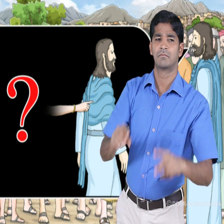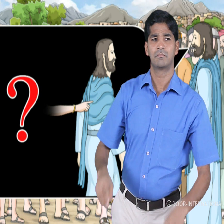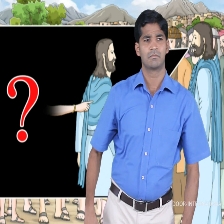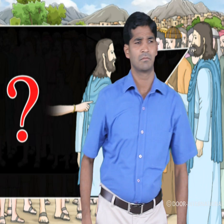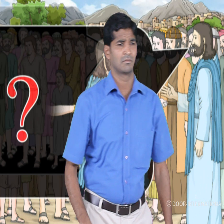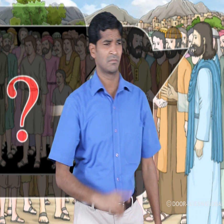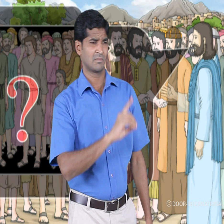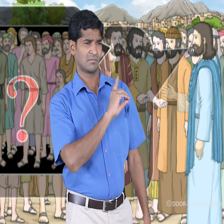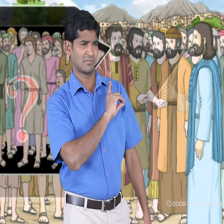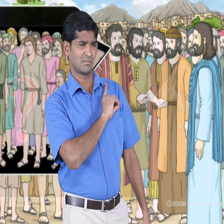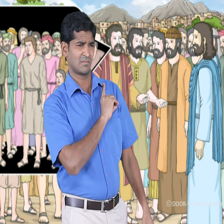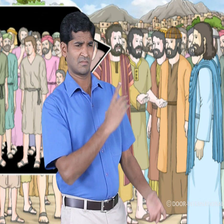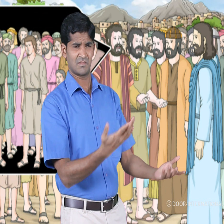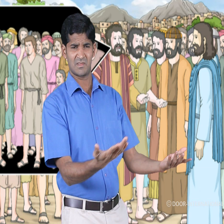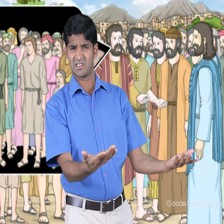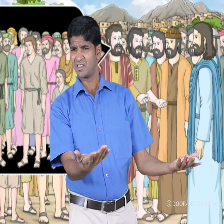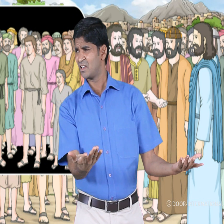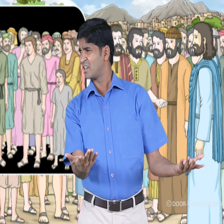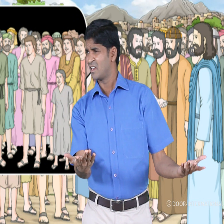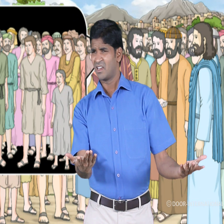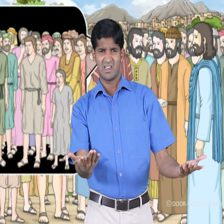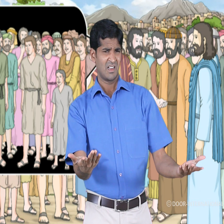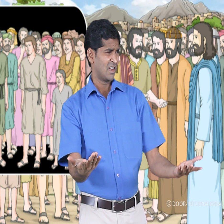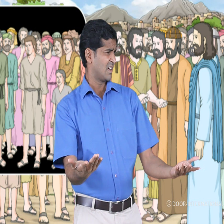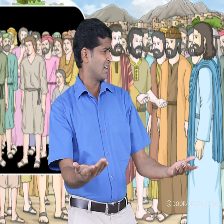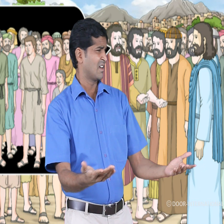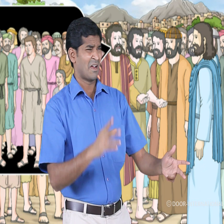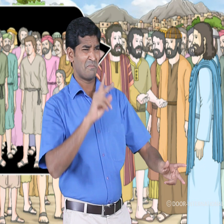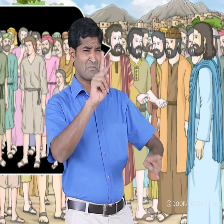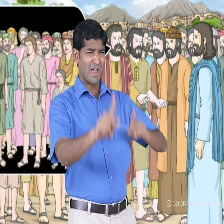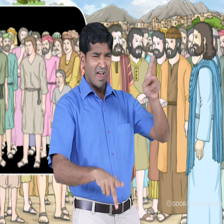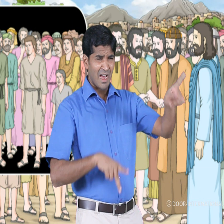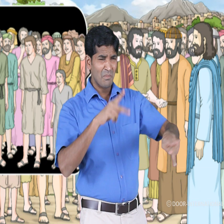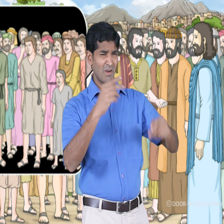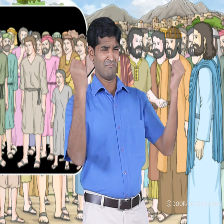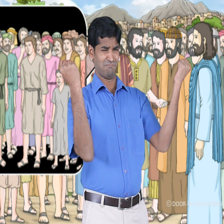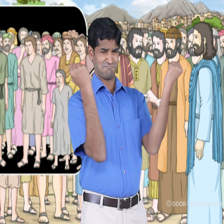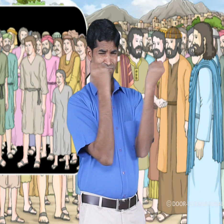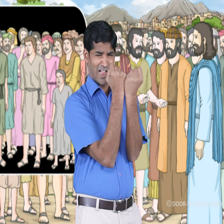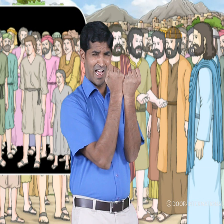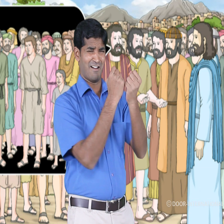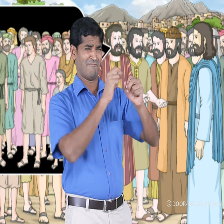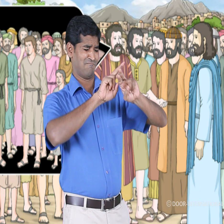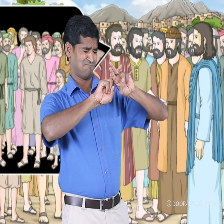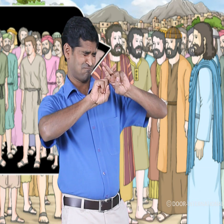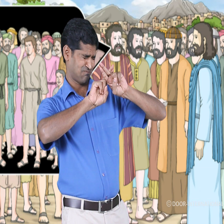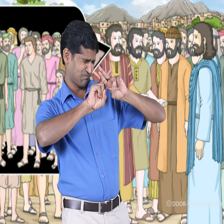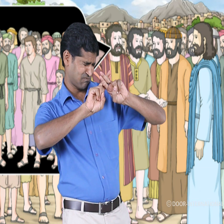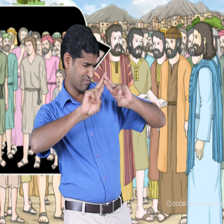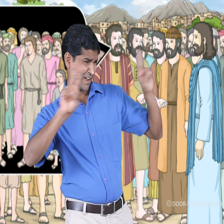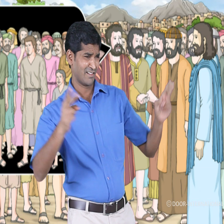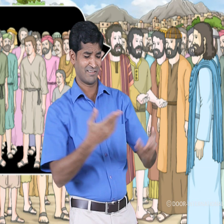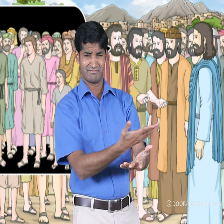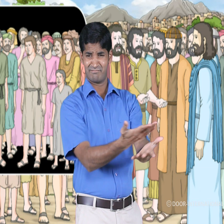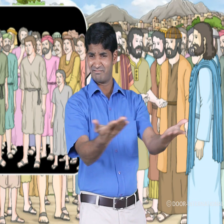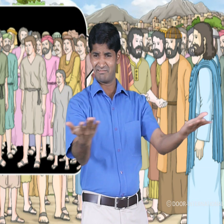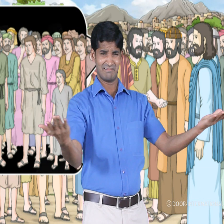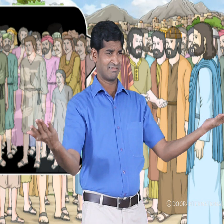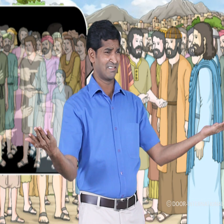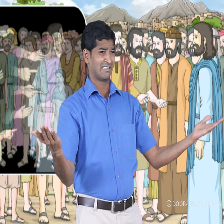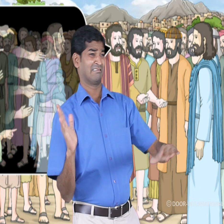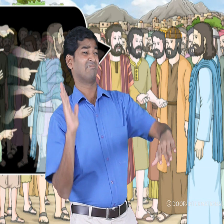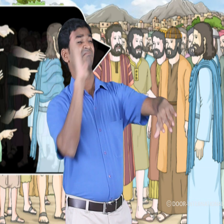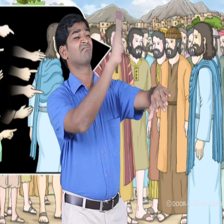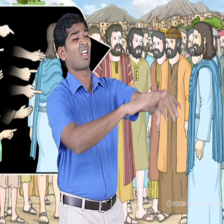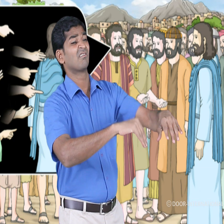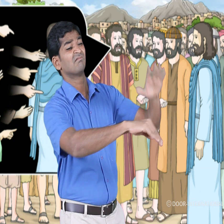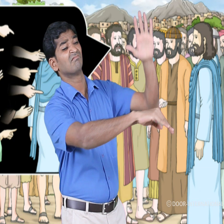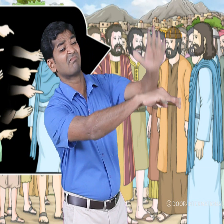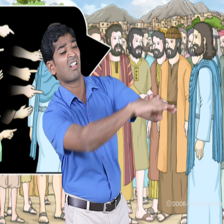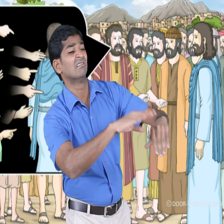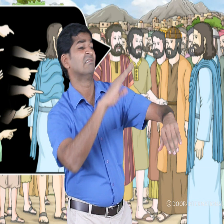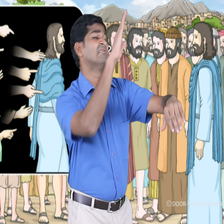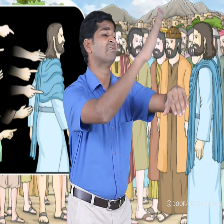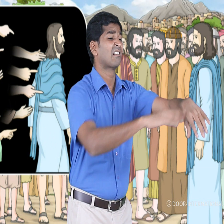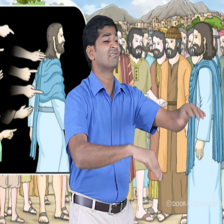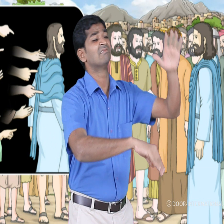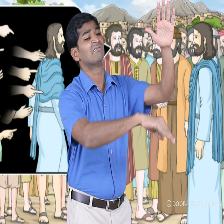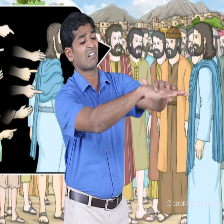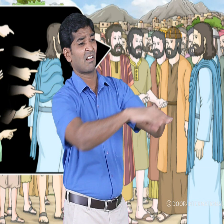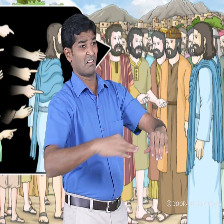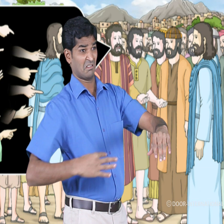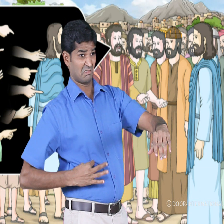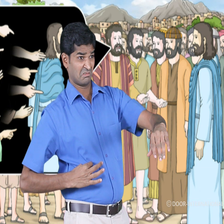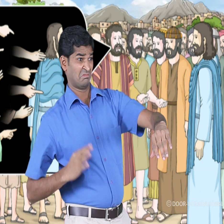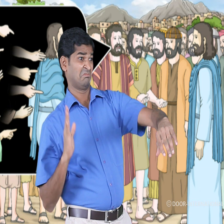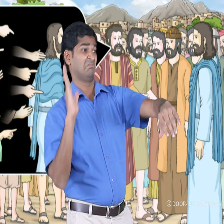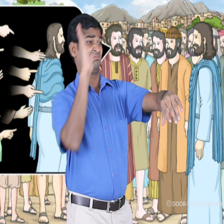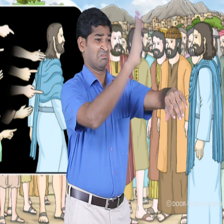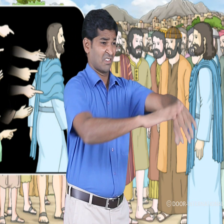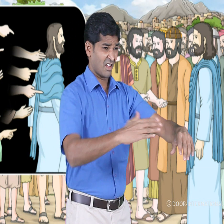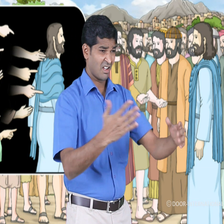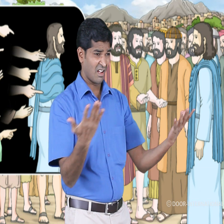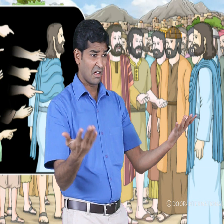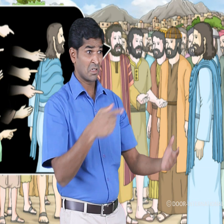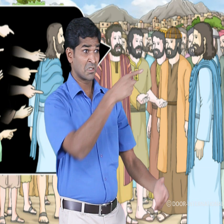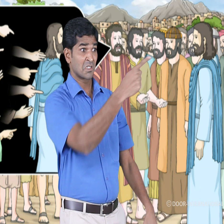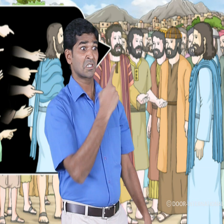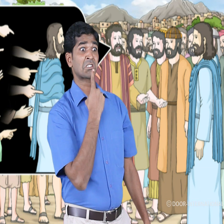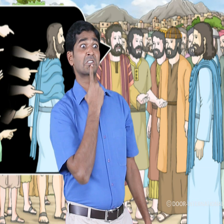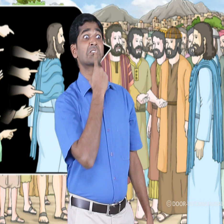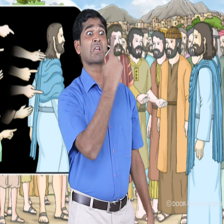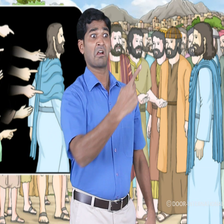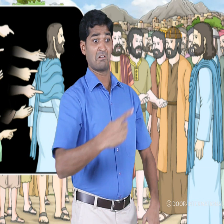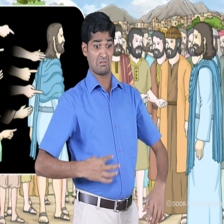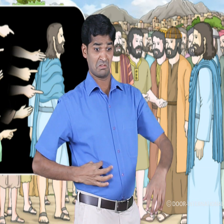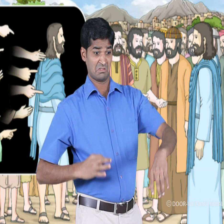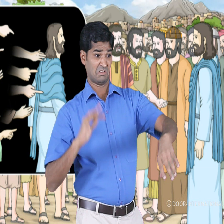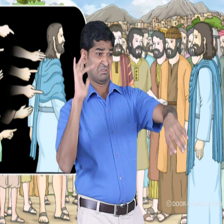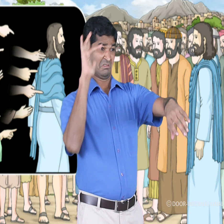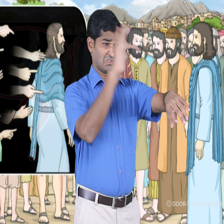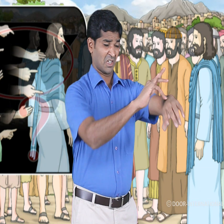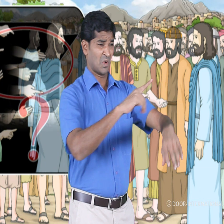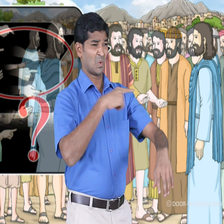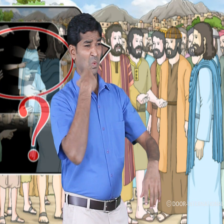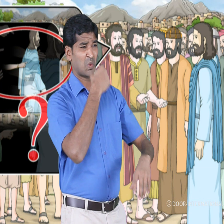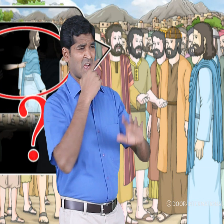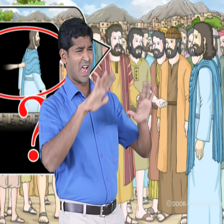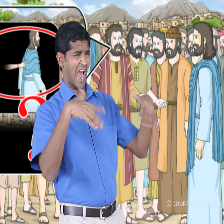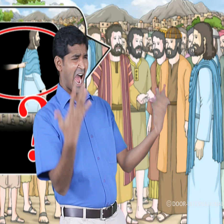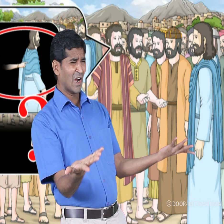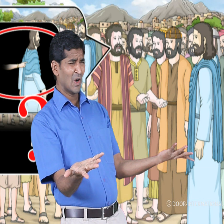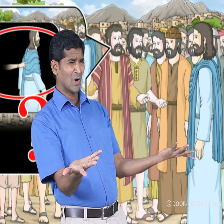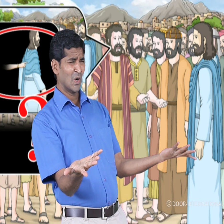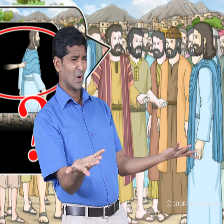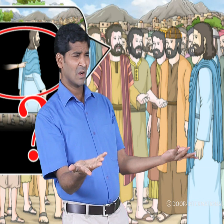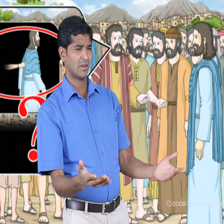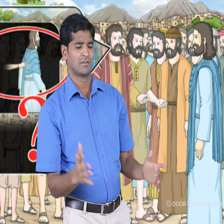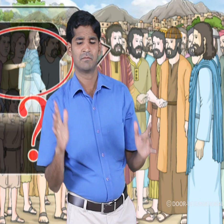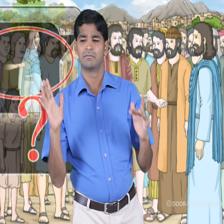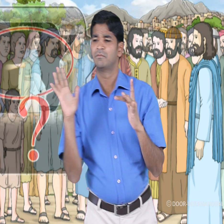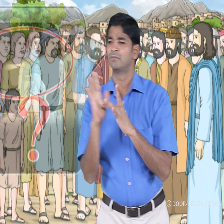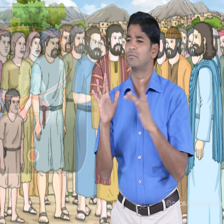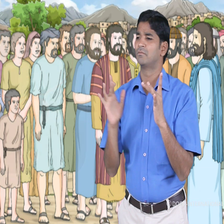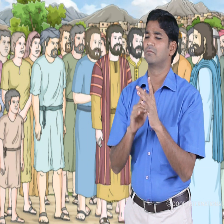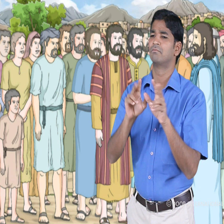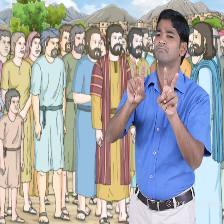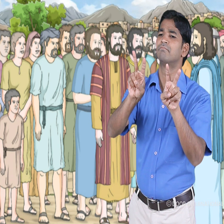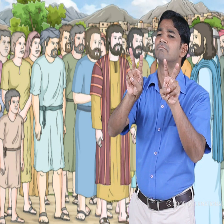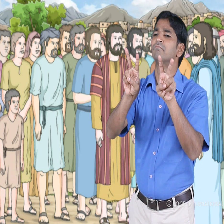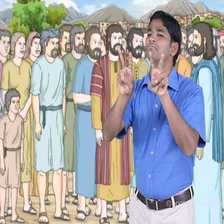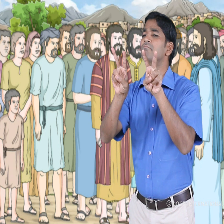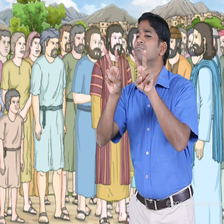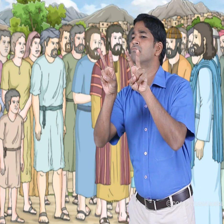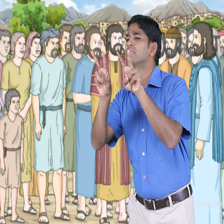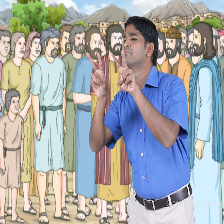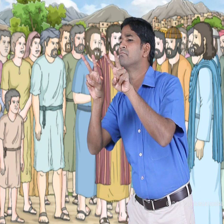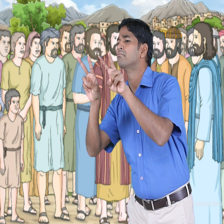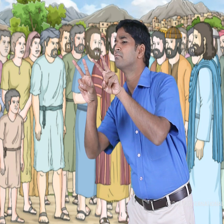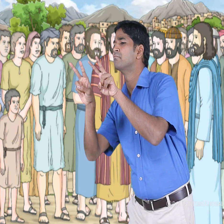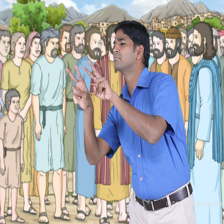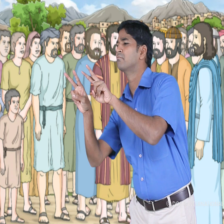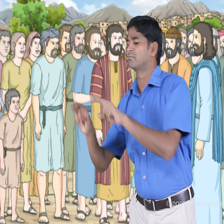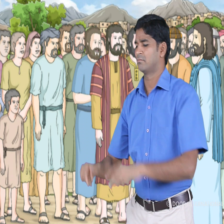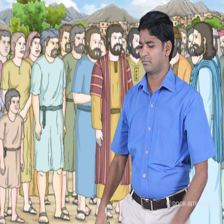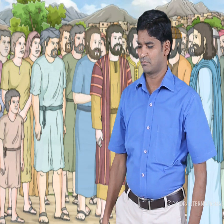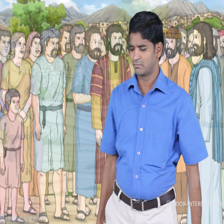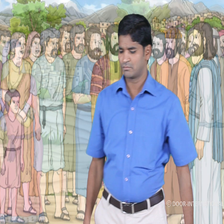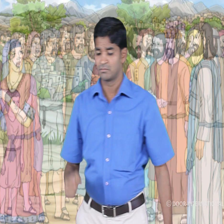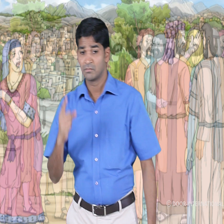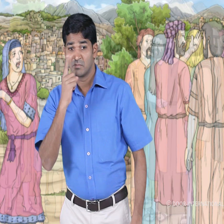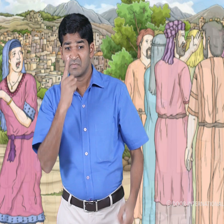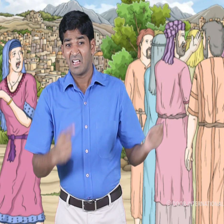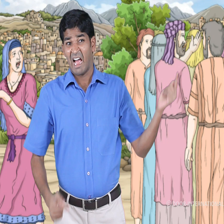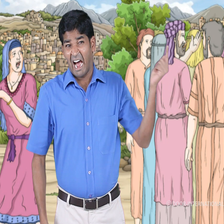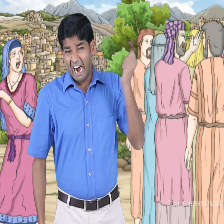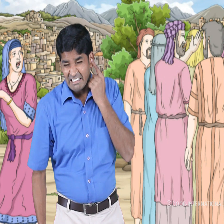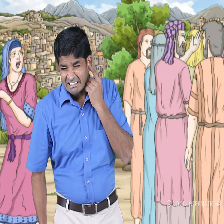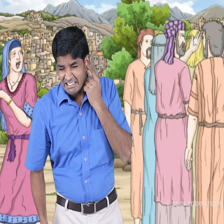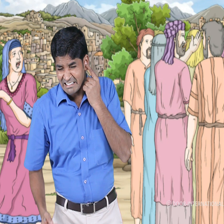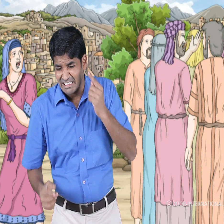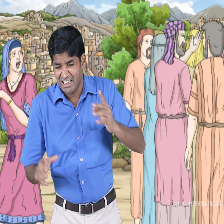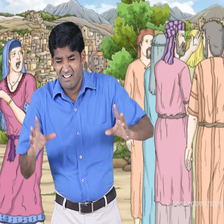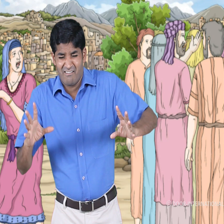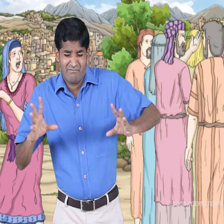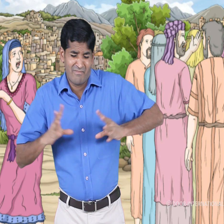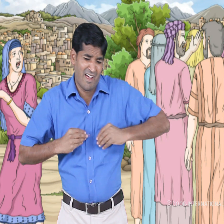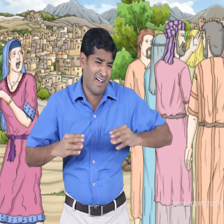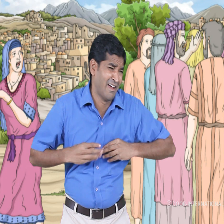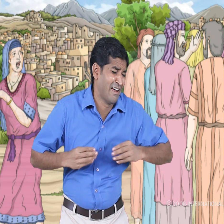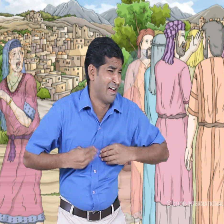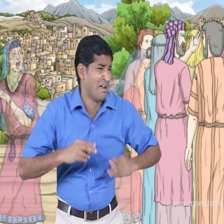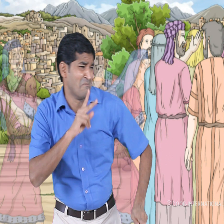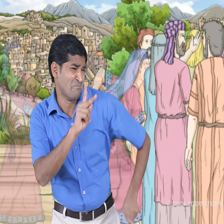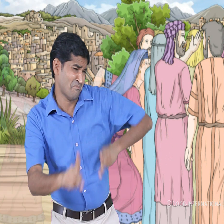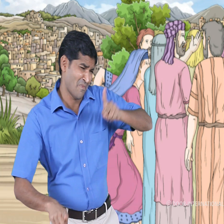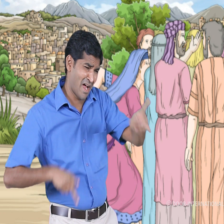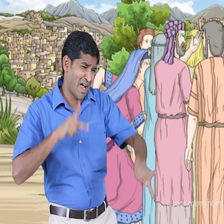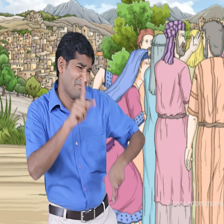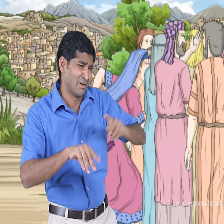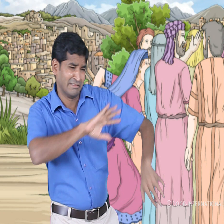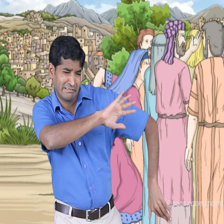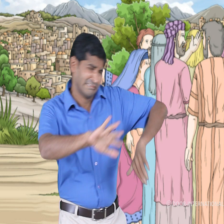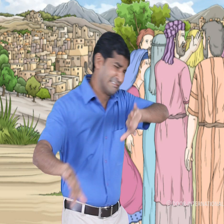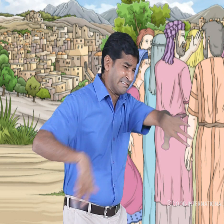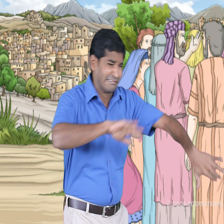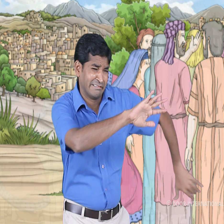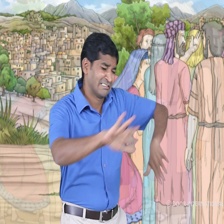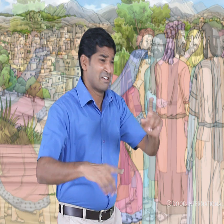His disciples answered, “You can see the crowd pressing in on You, and yet You ask, ‘Who touched Me?’” But He kept looking around to see who had done this.